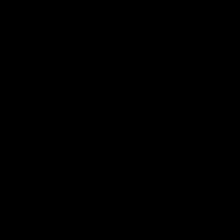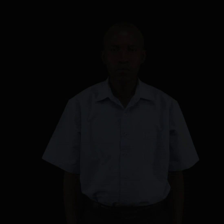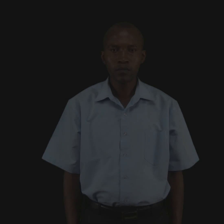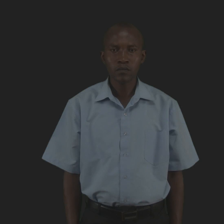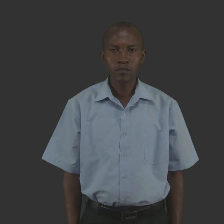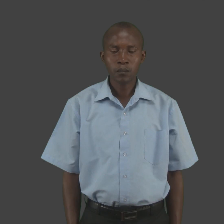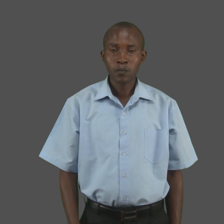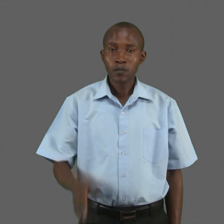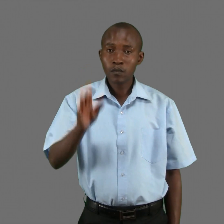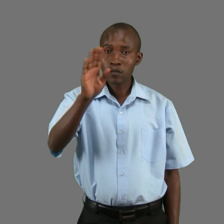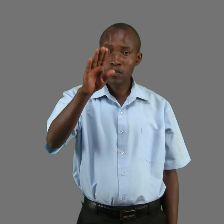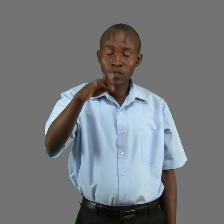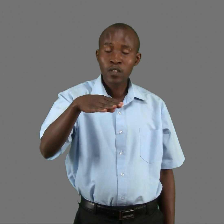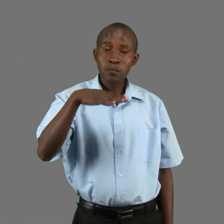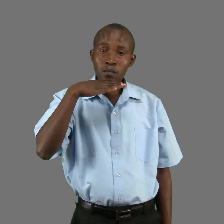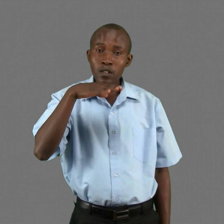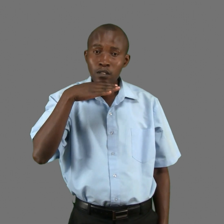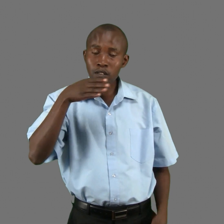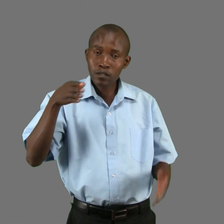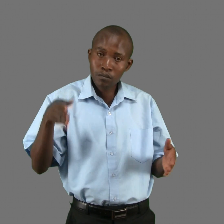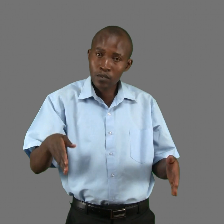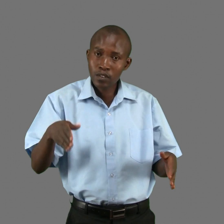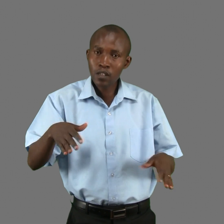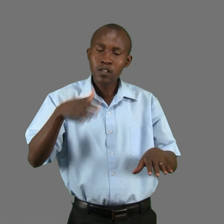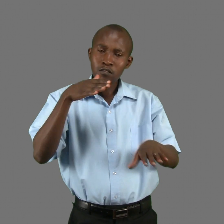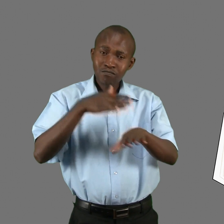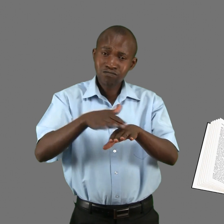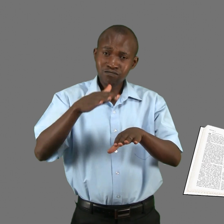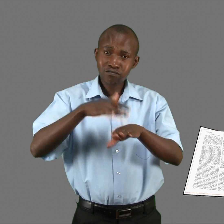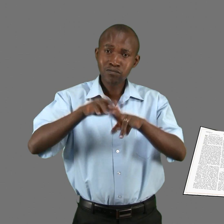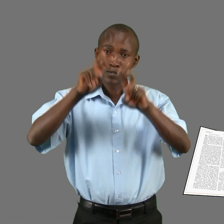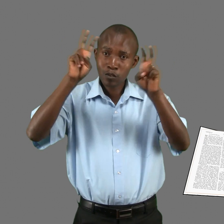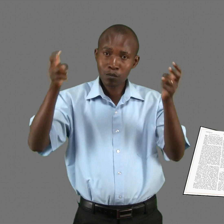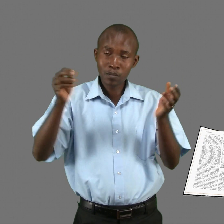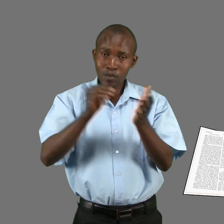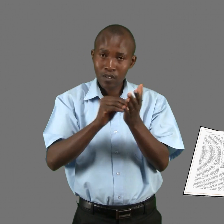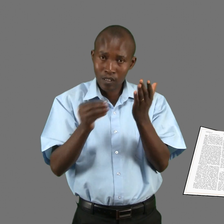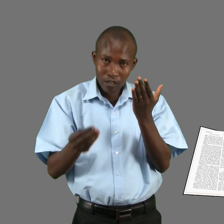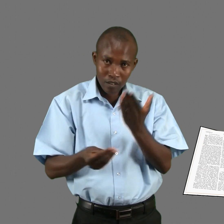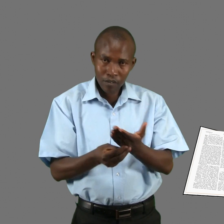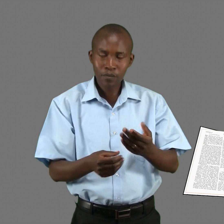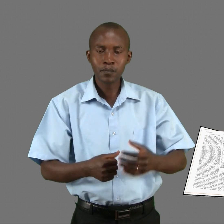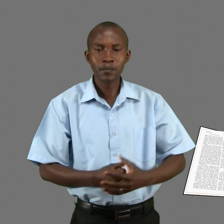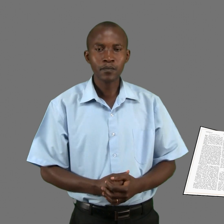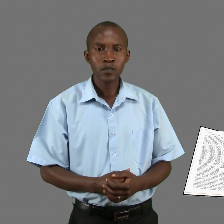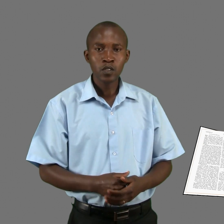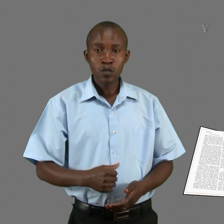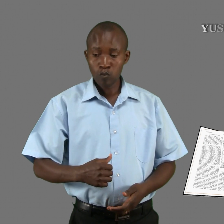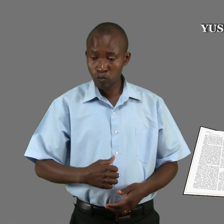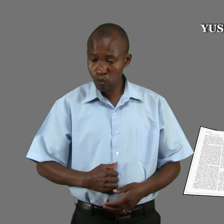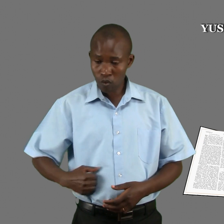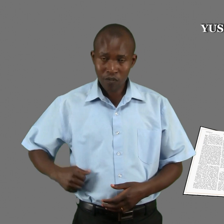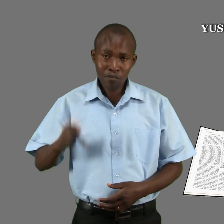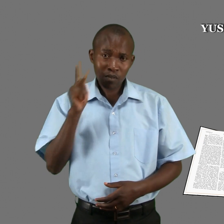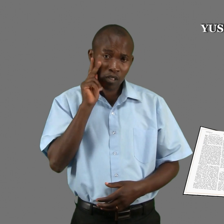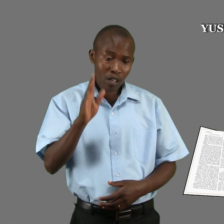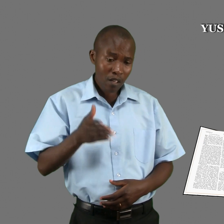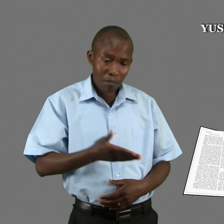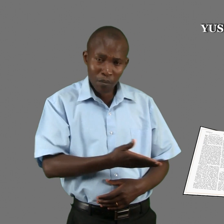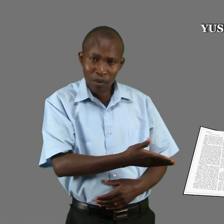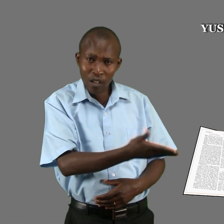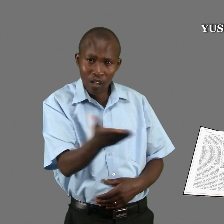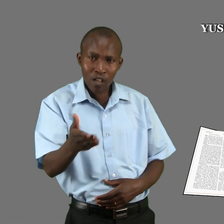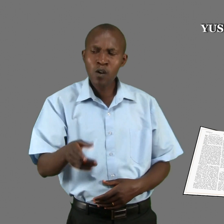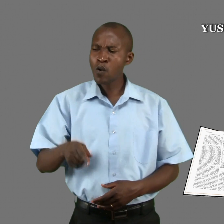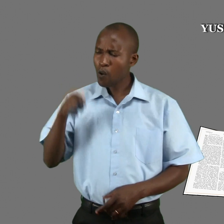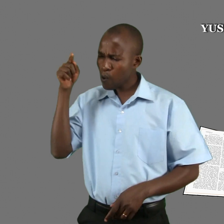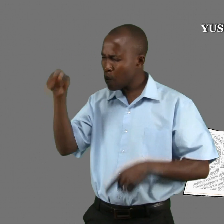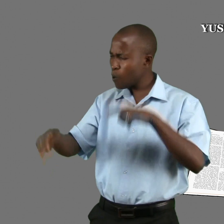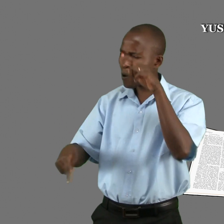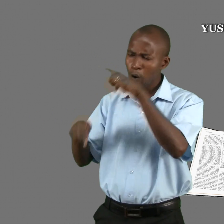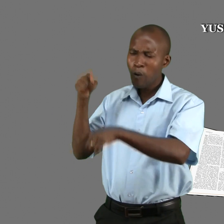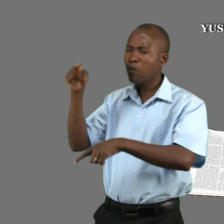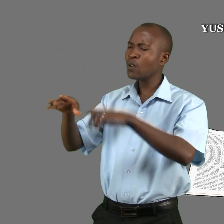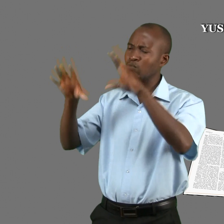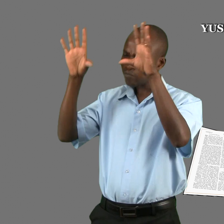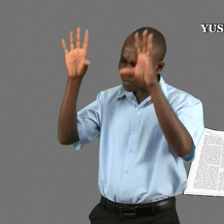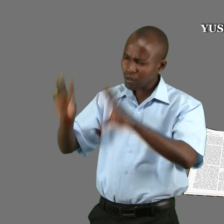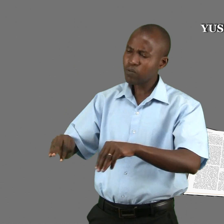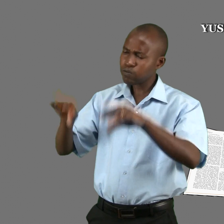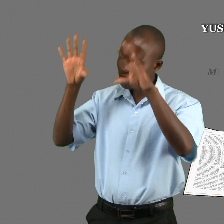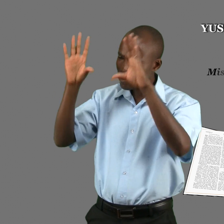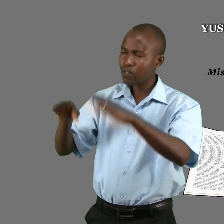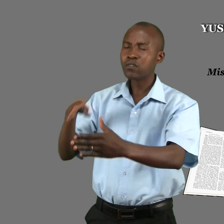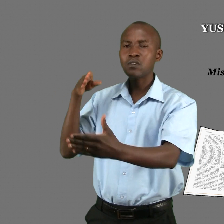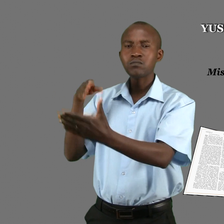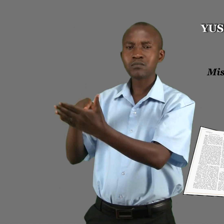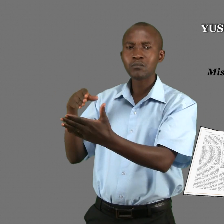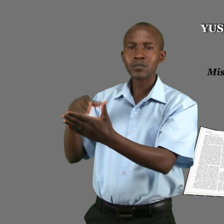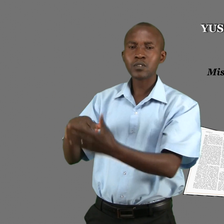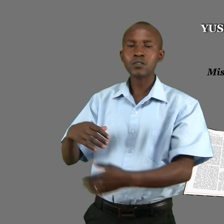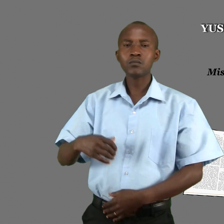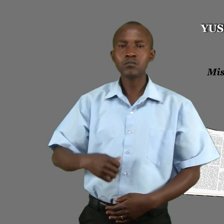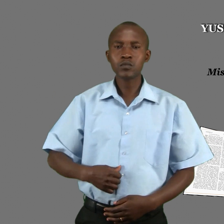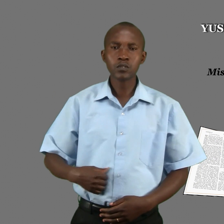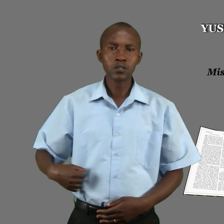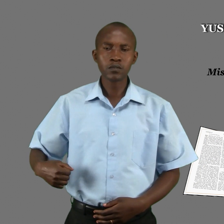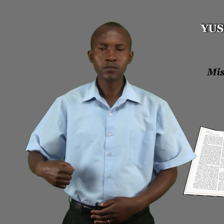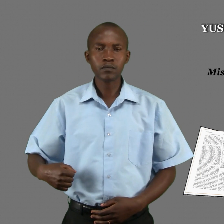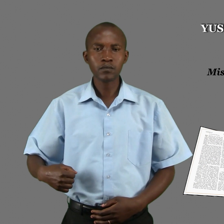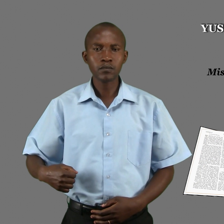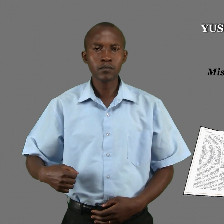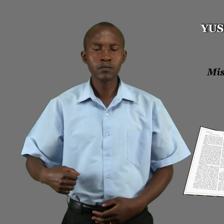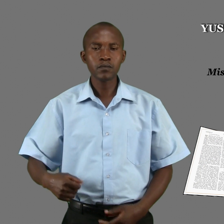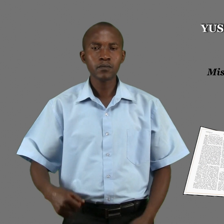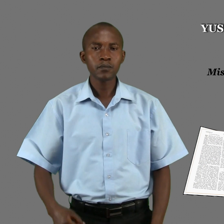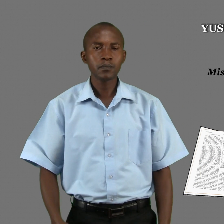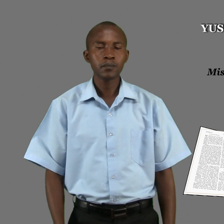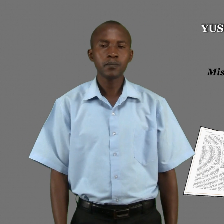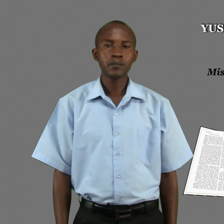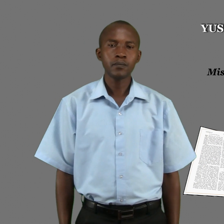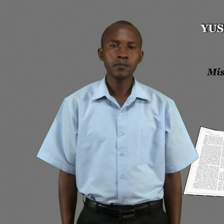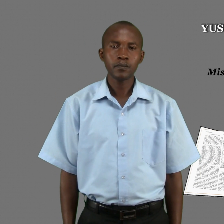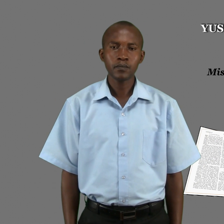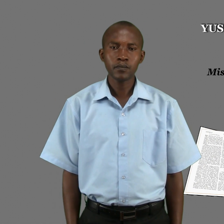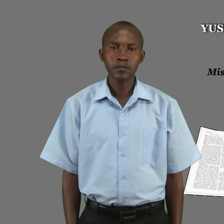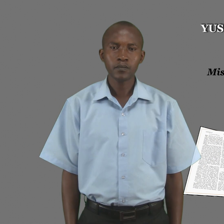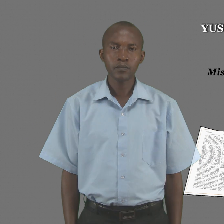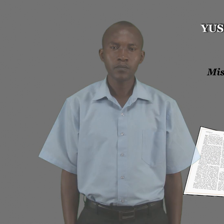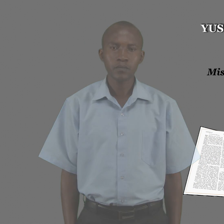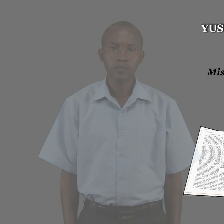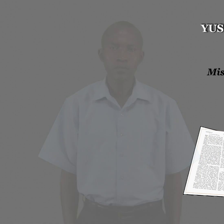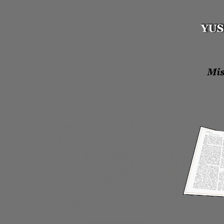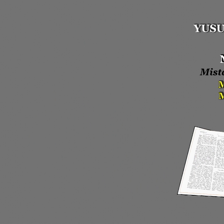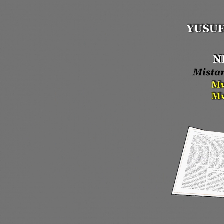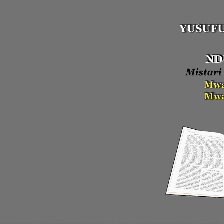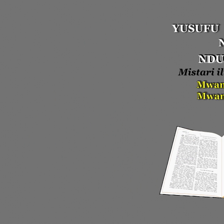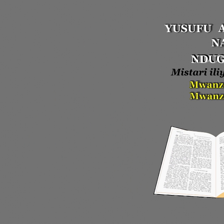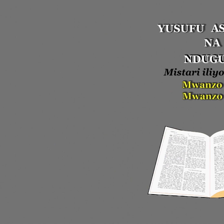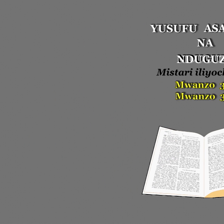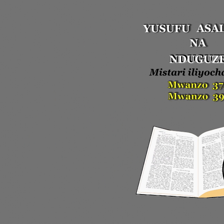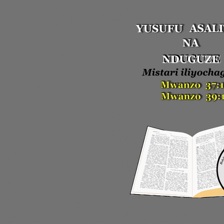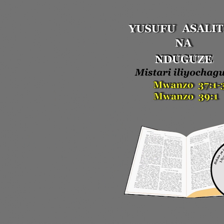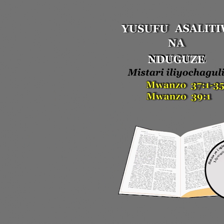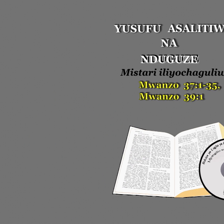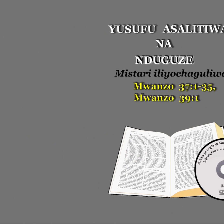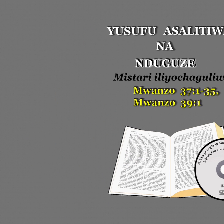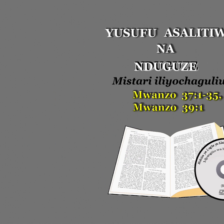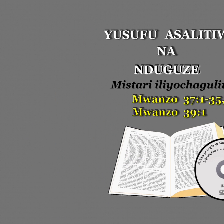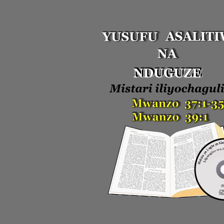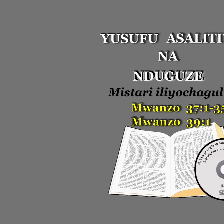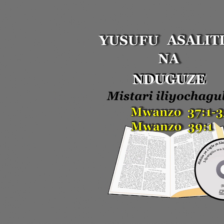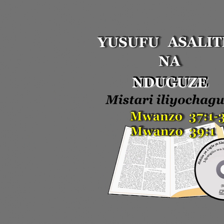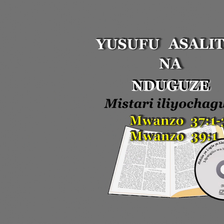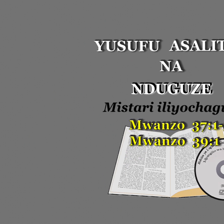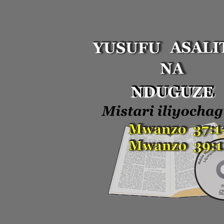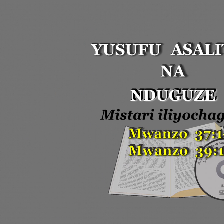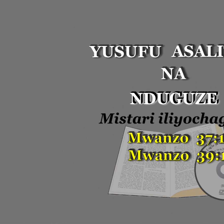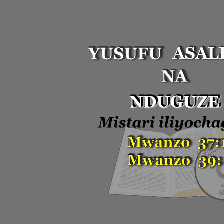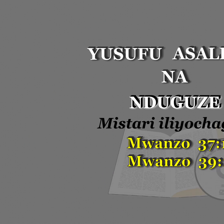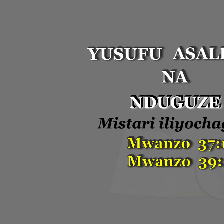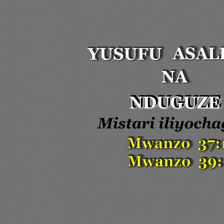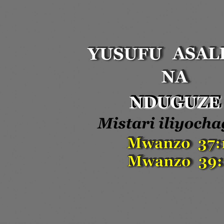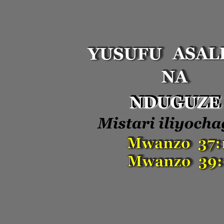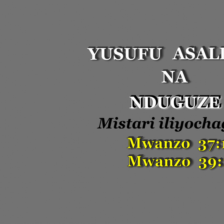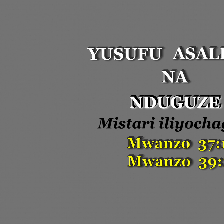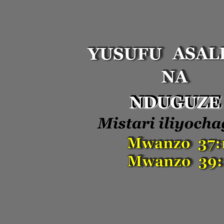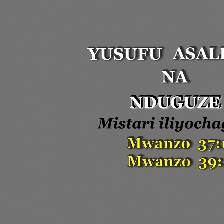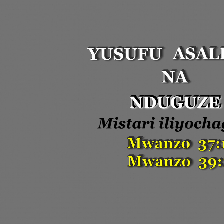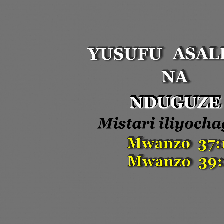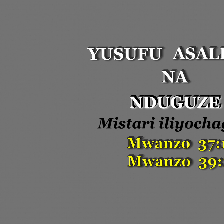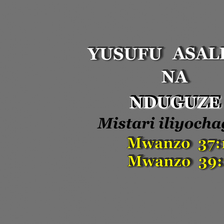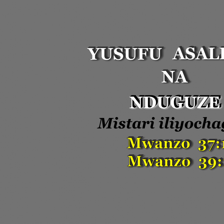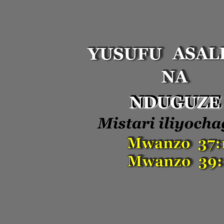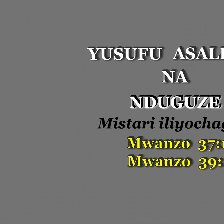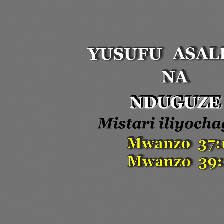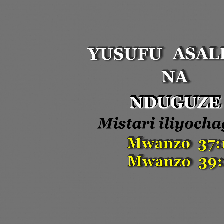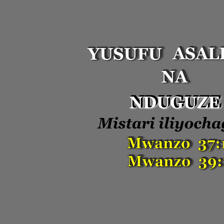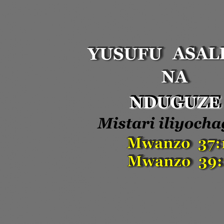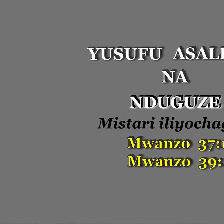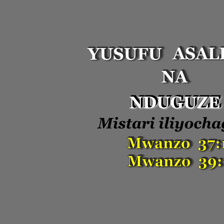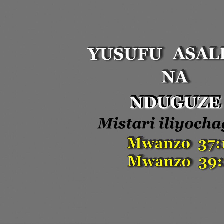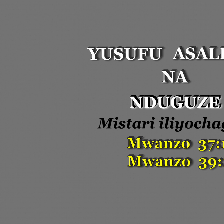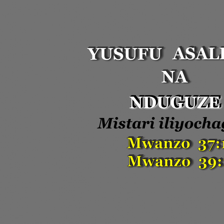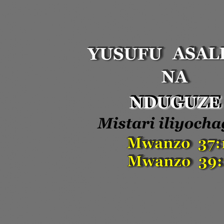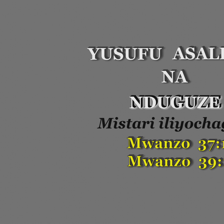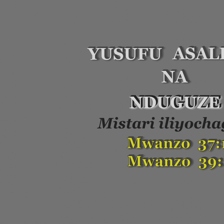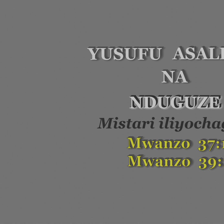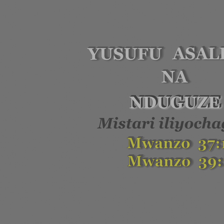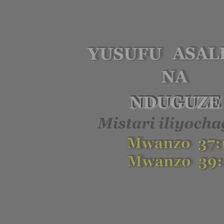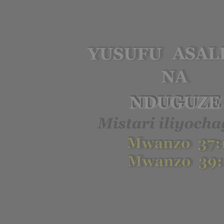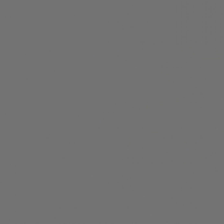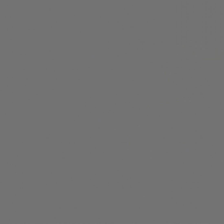Joseph's brothers betray him